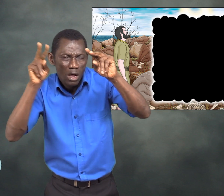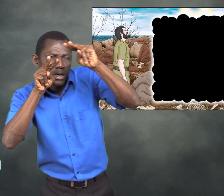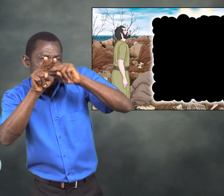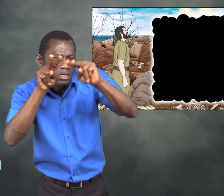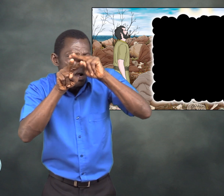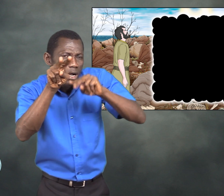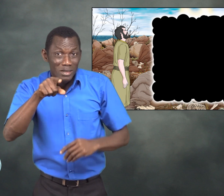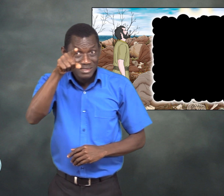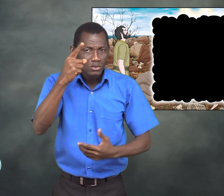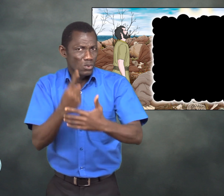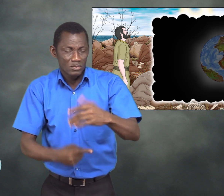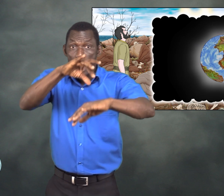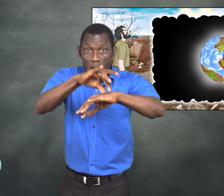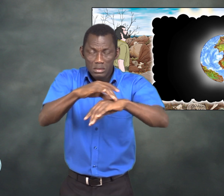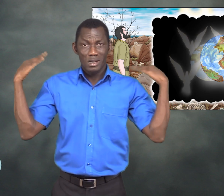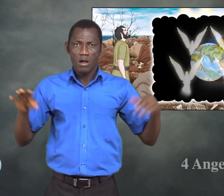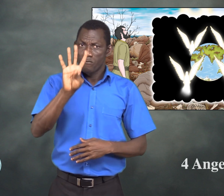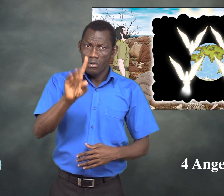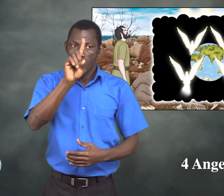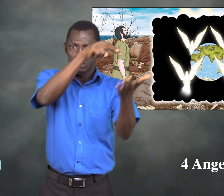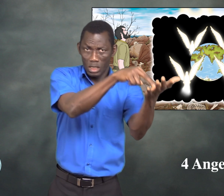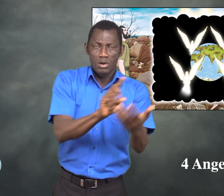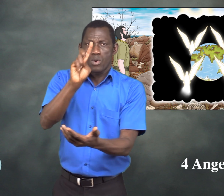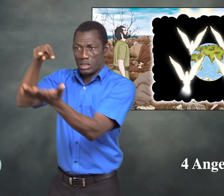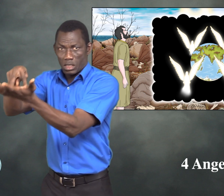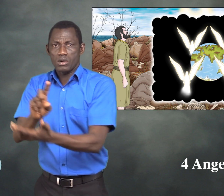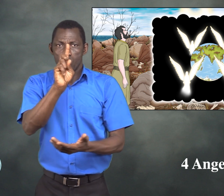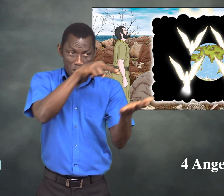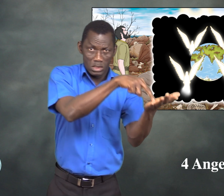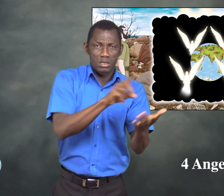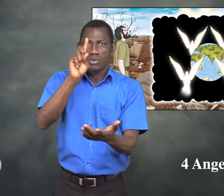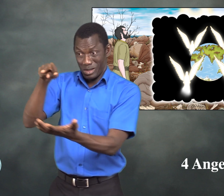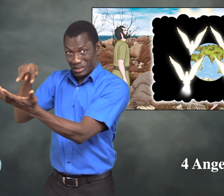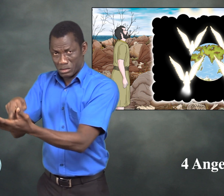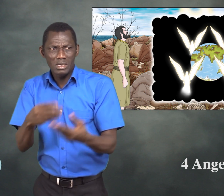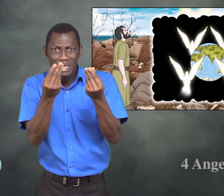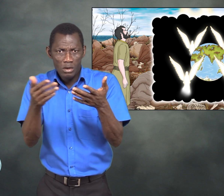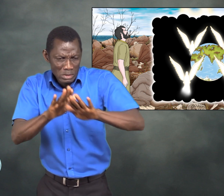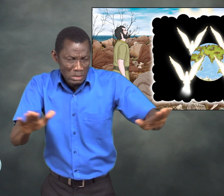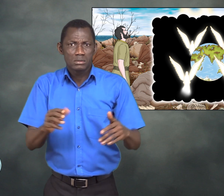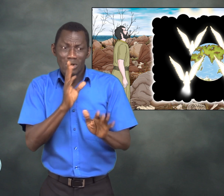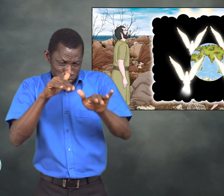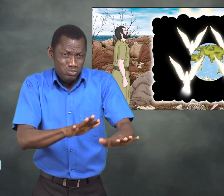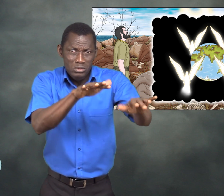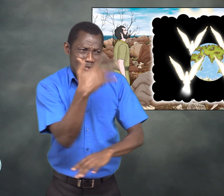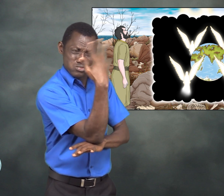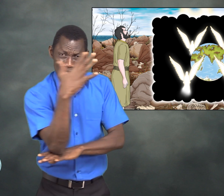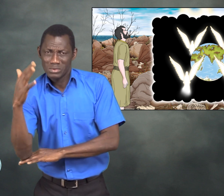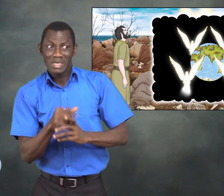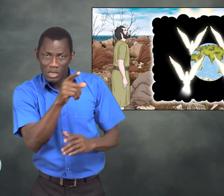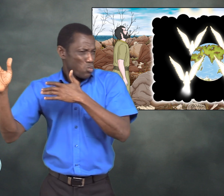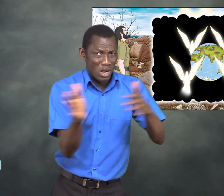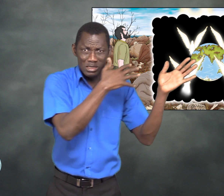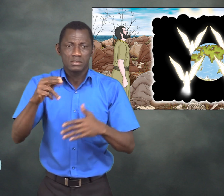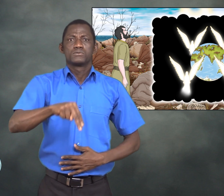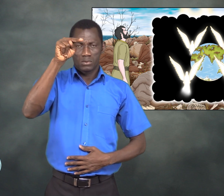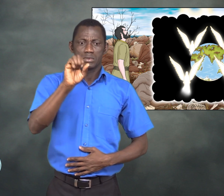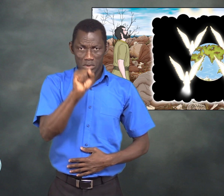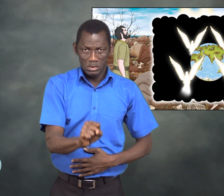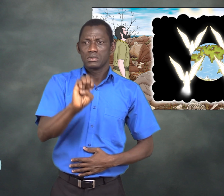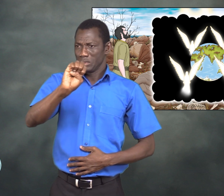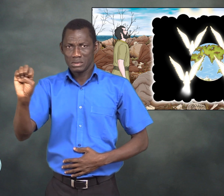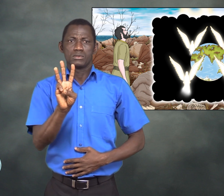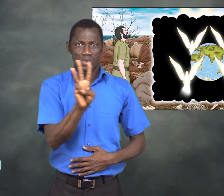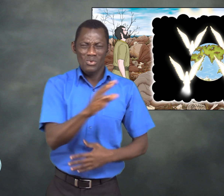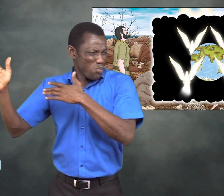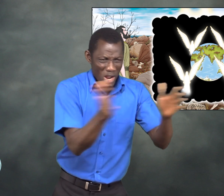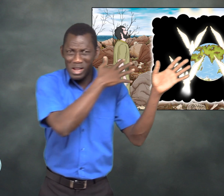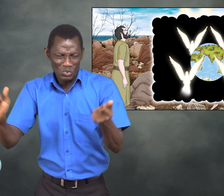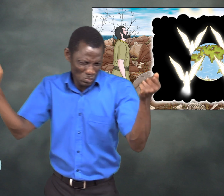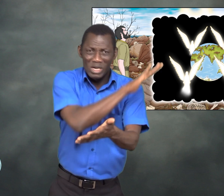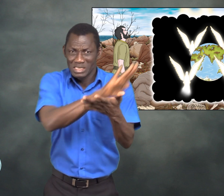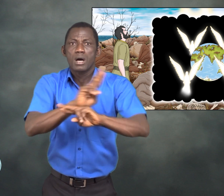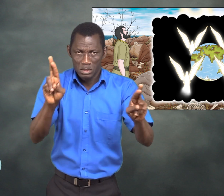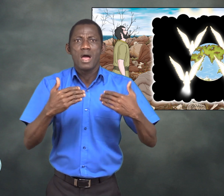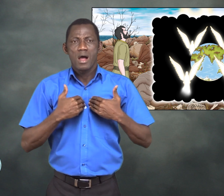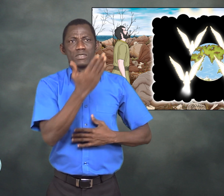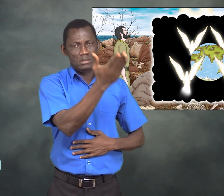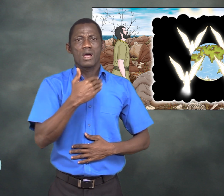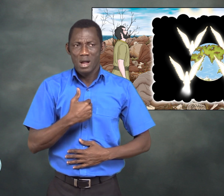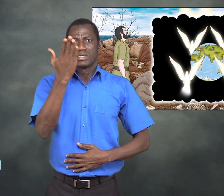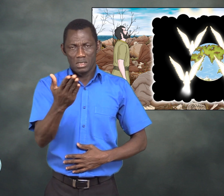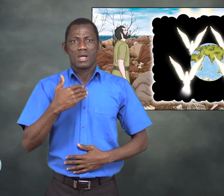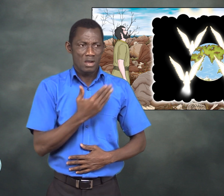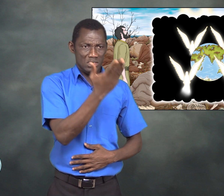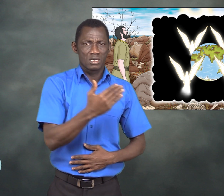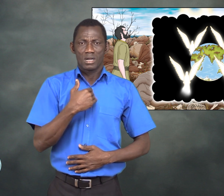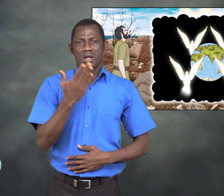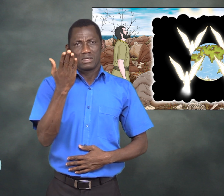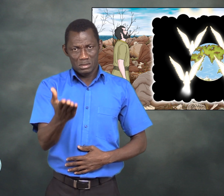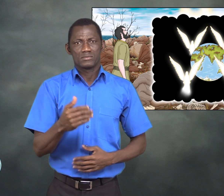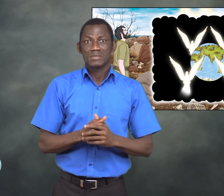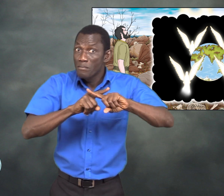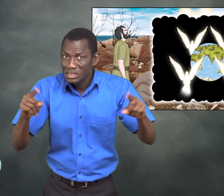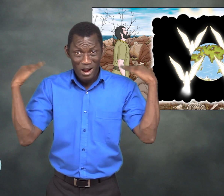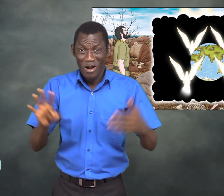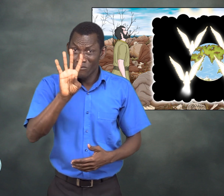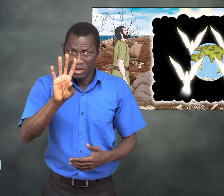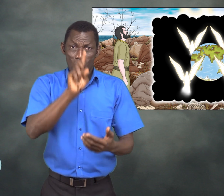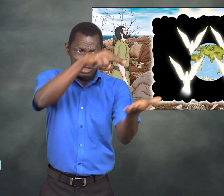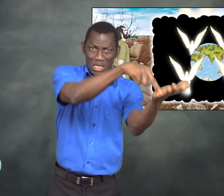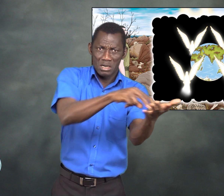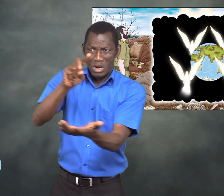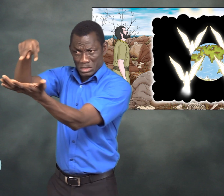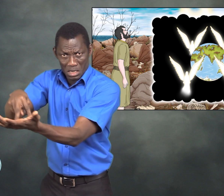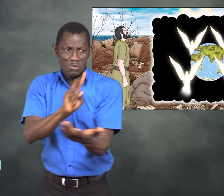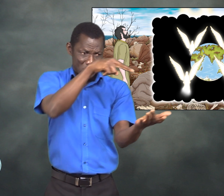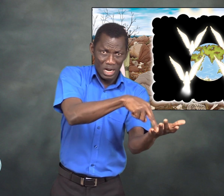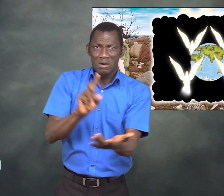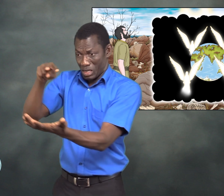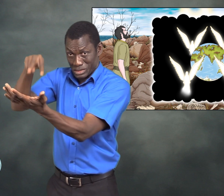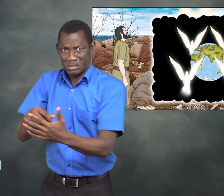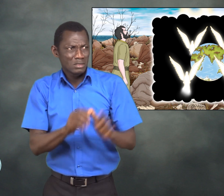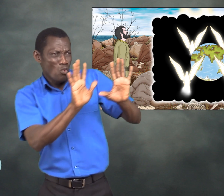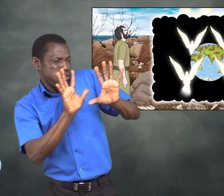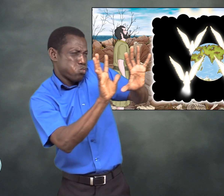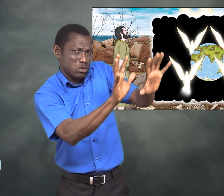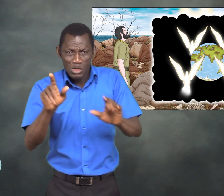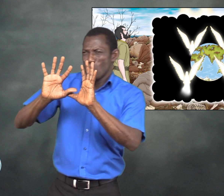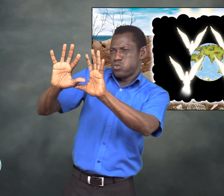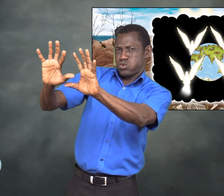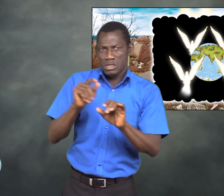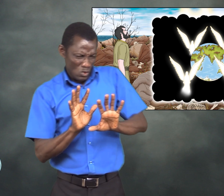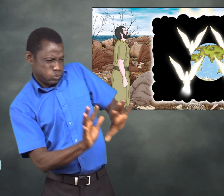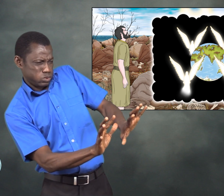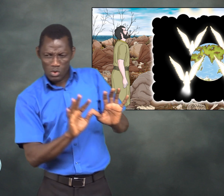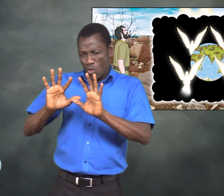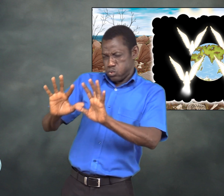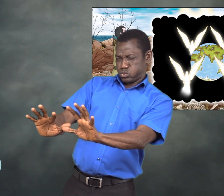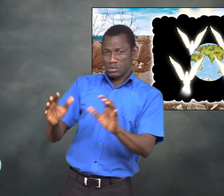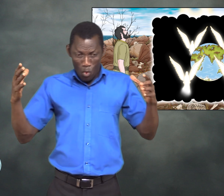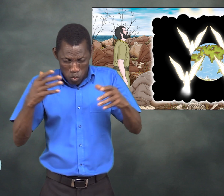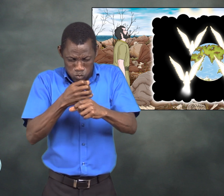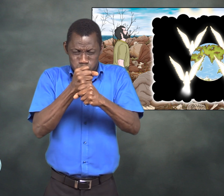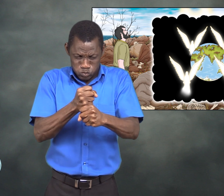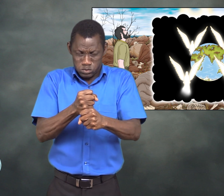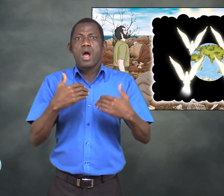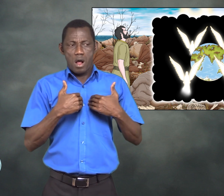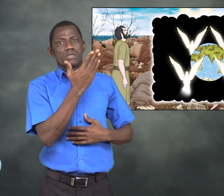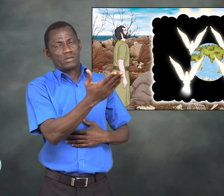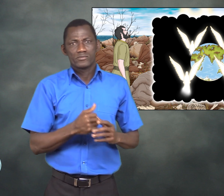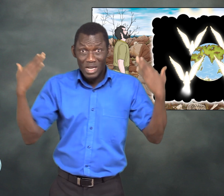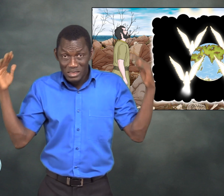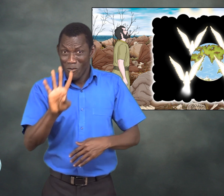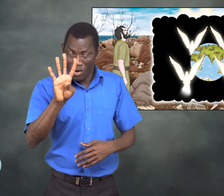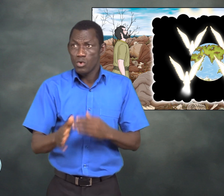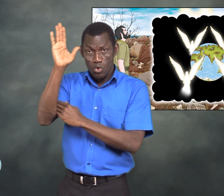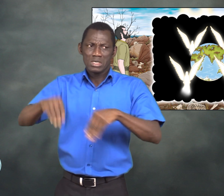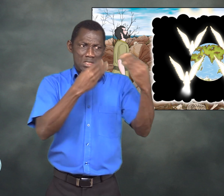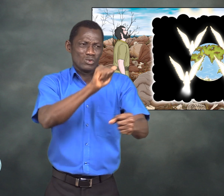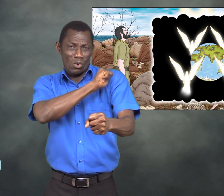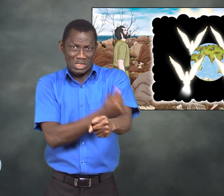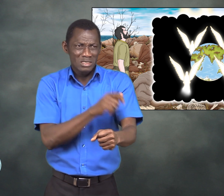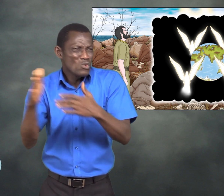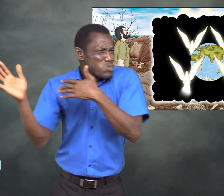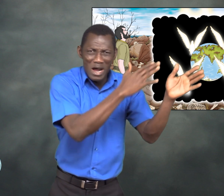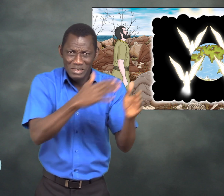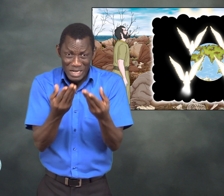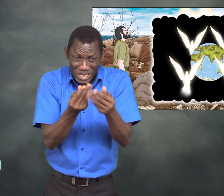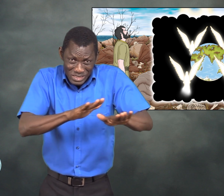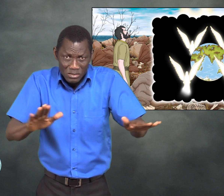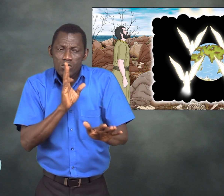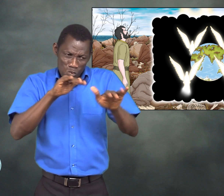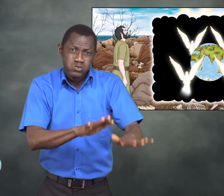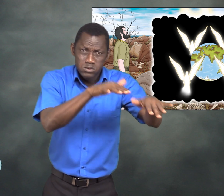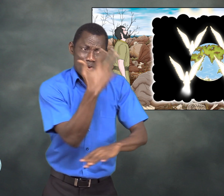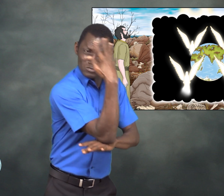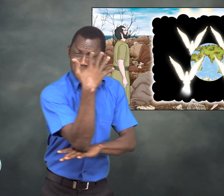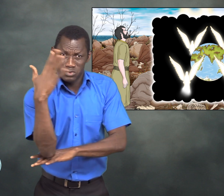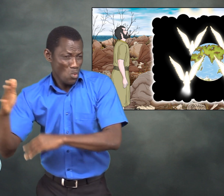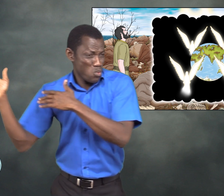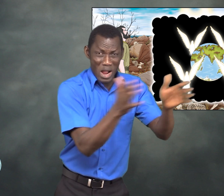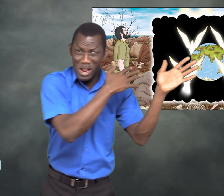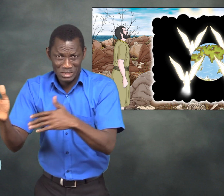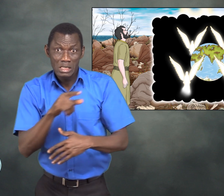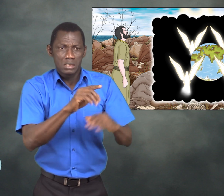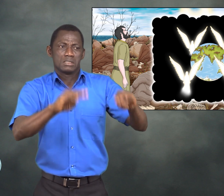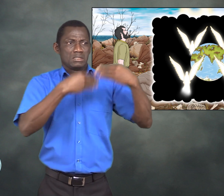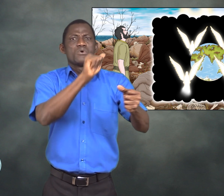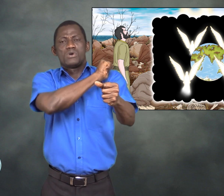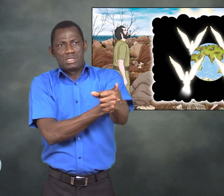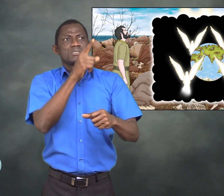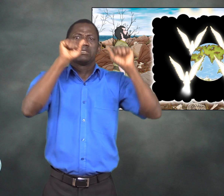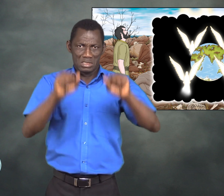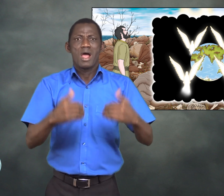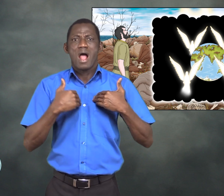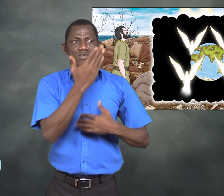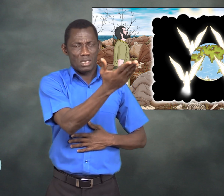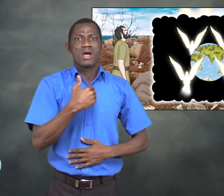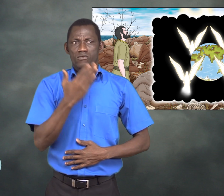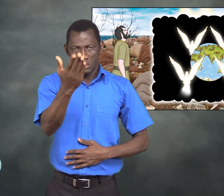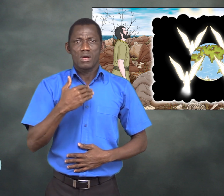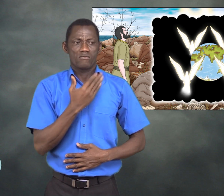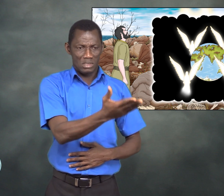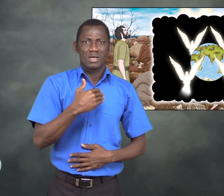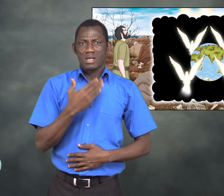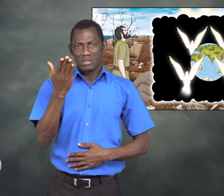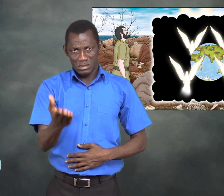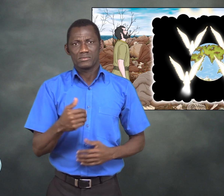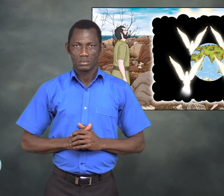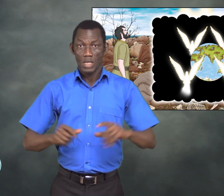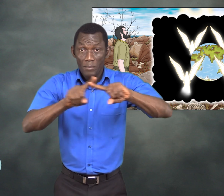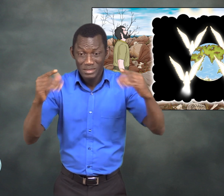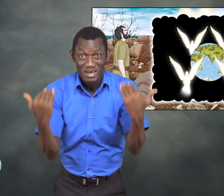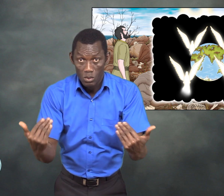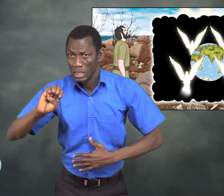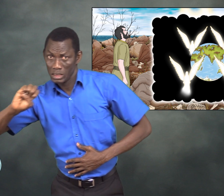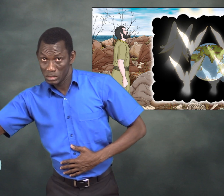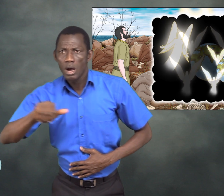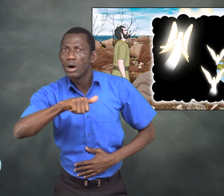After this I saw four angels standing at the four corners of the earth, holding back its four winds so that no wind would blow on land or sea or on any tree.